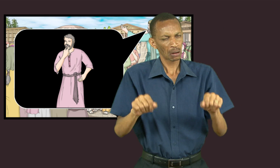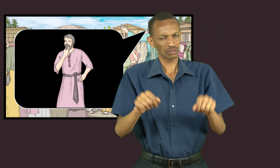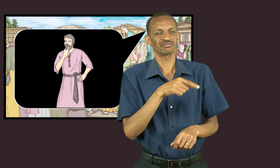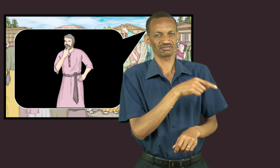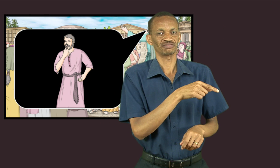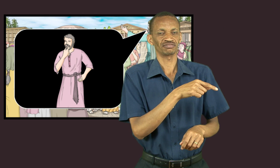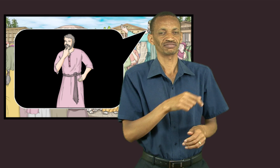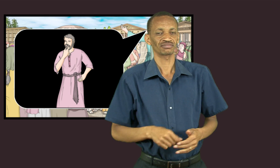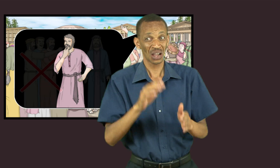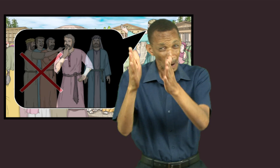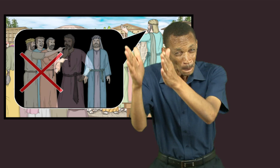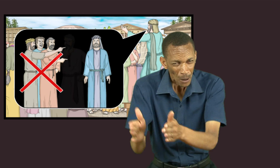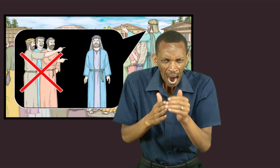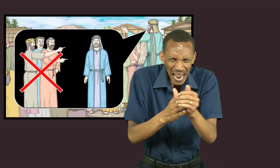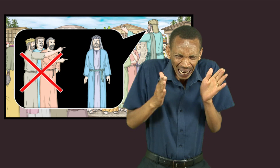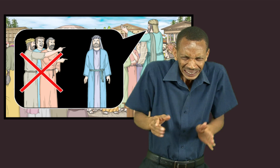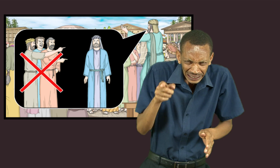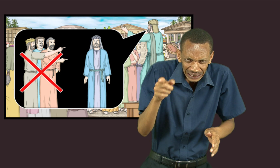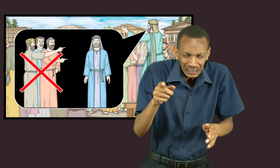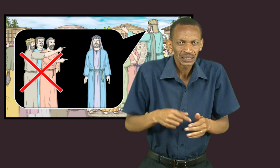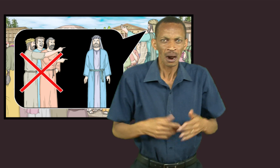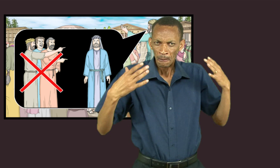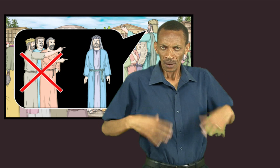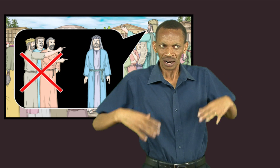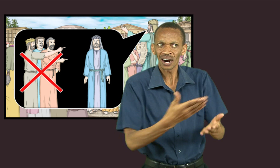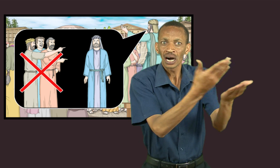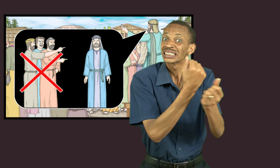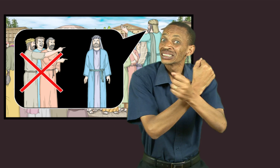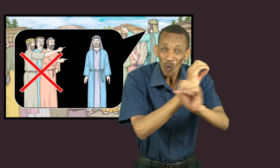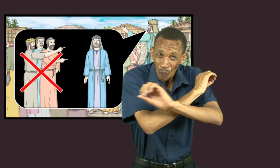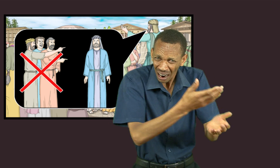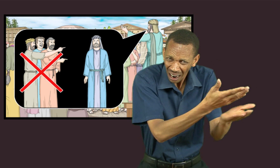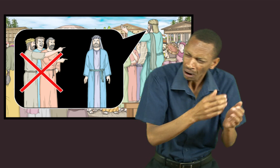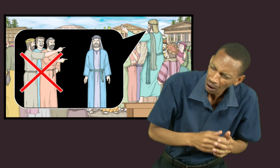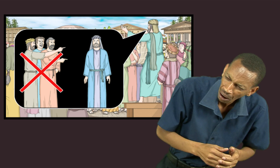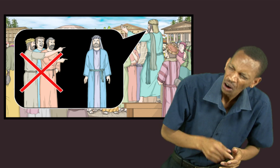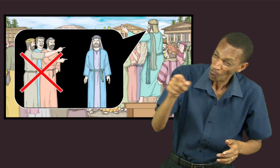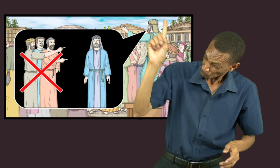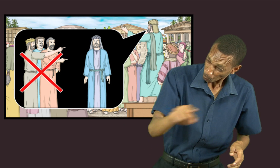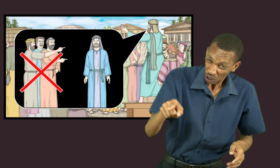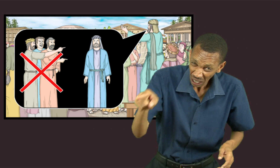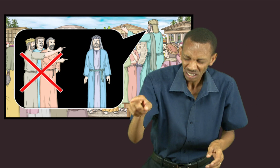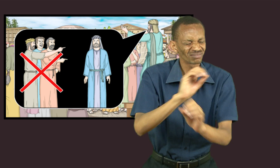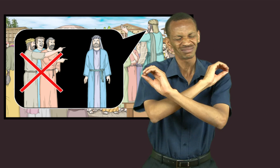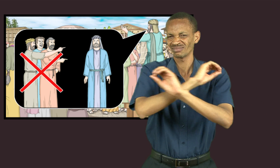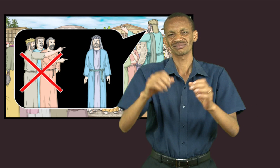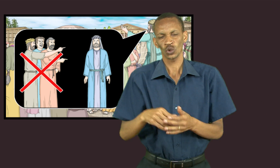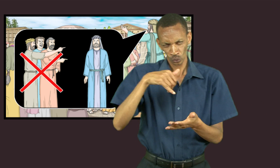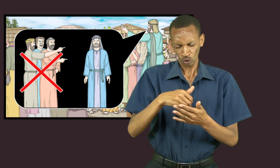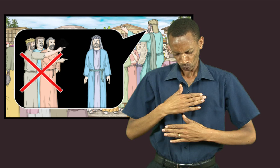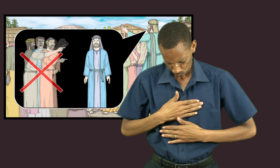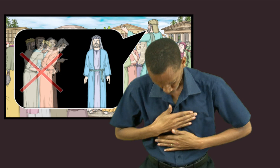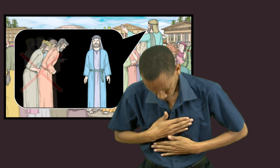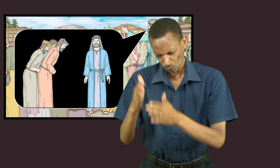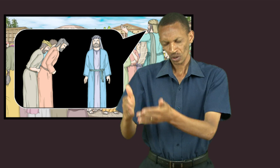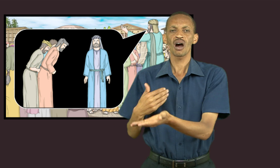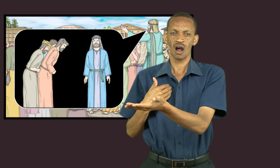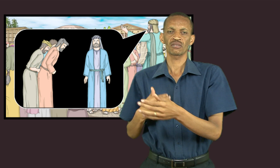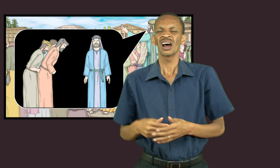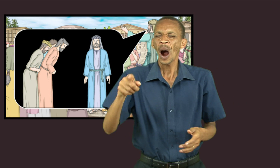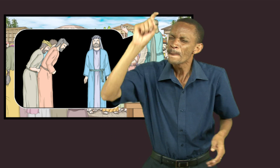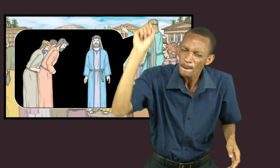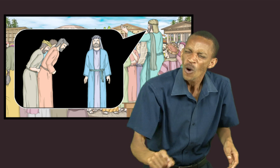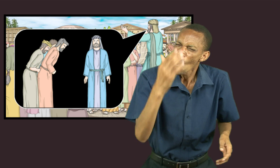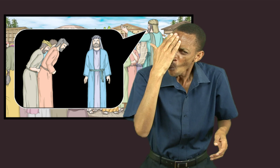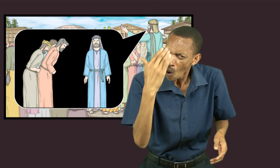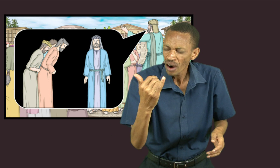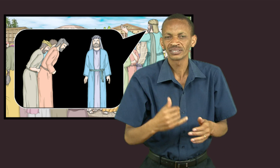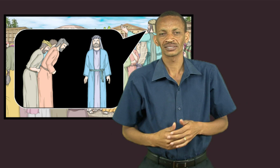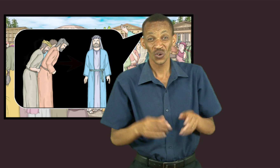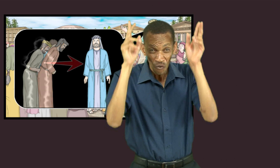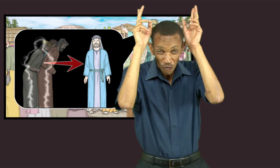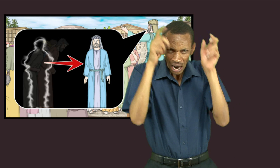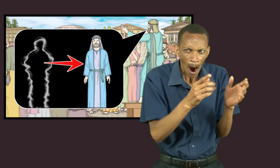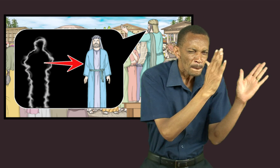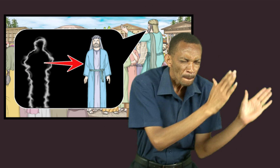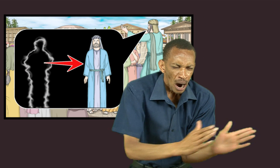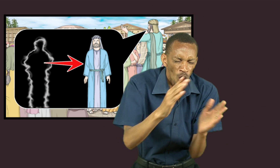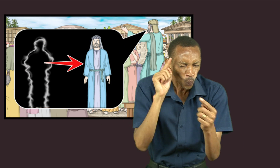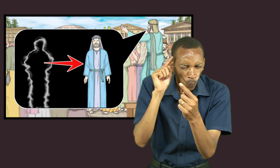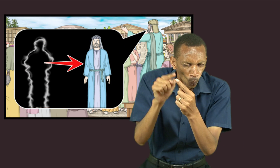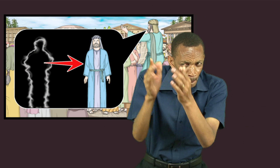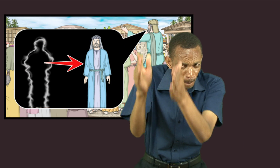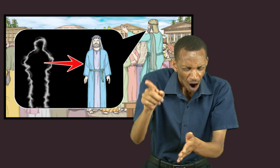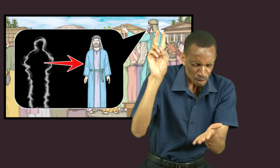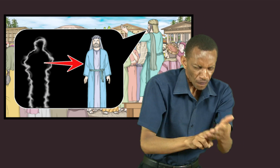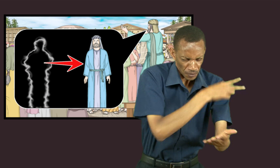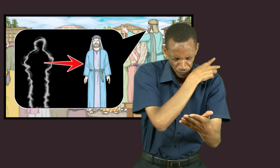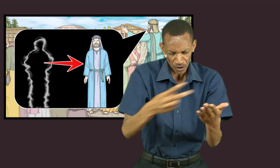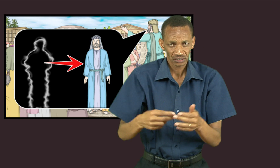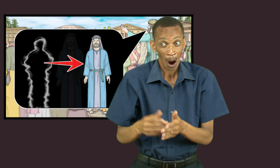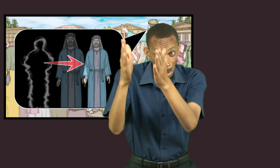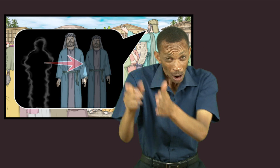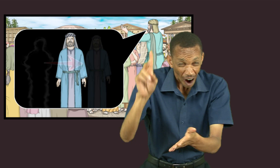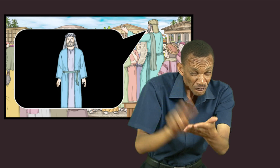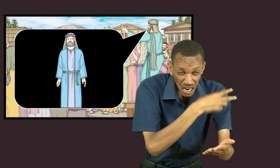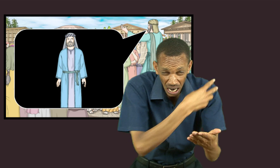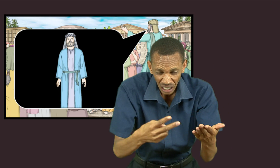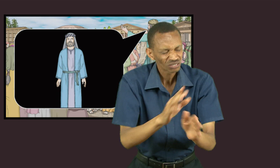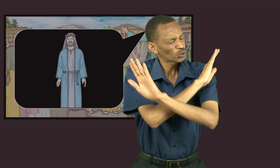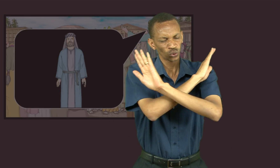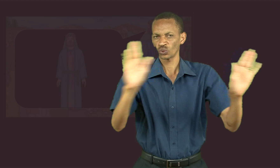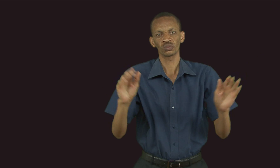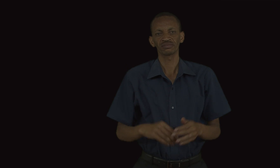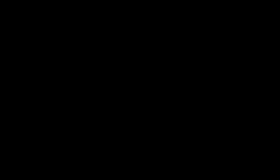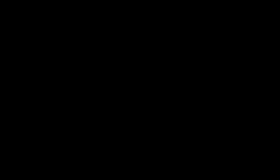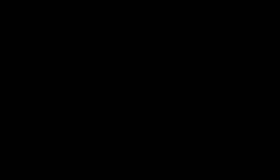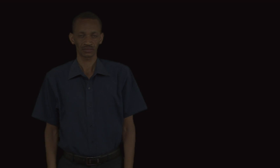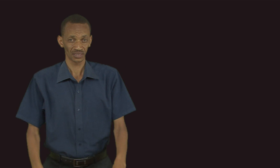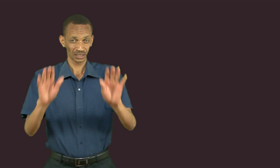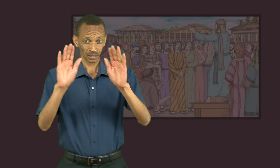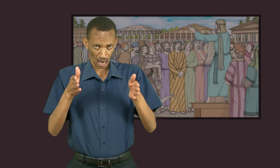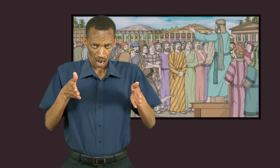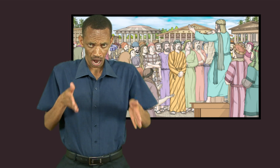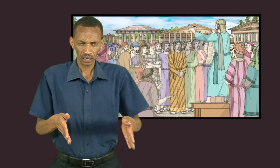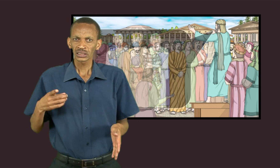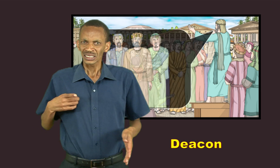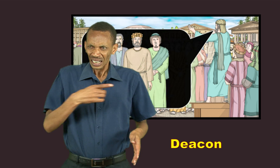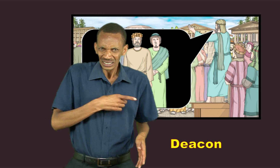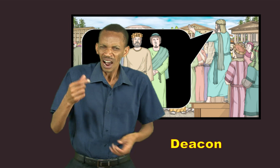Furthermore, he must have a good reputation with outsiders, so that he will not fall into disgrace and into the snare of the devil.